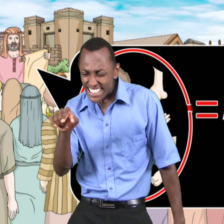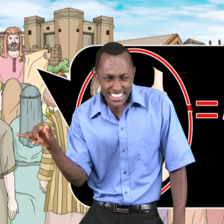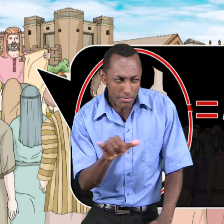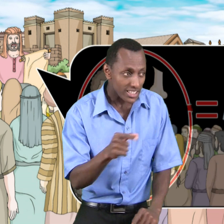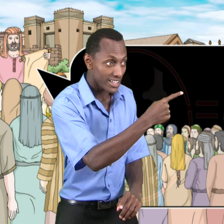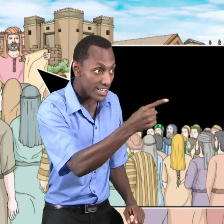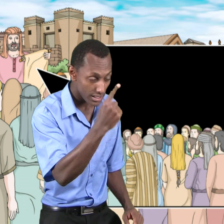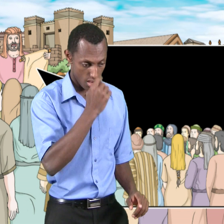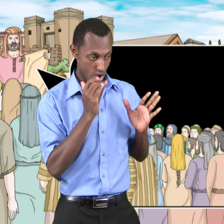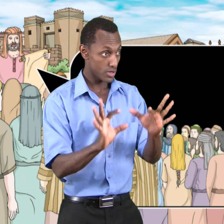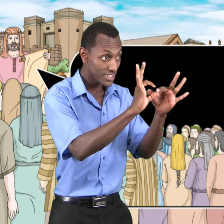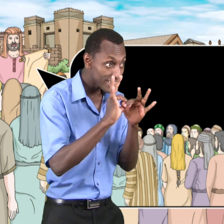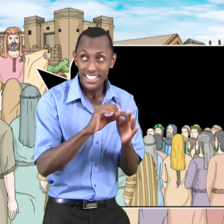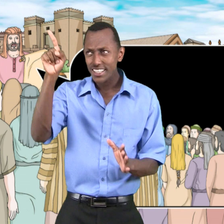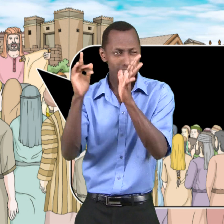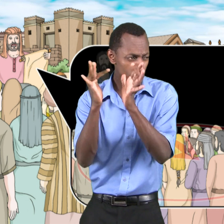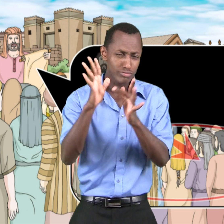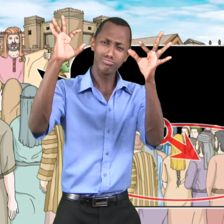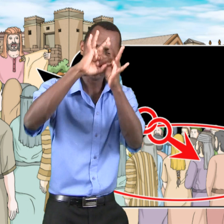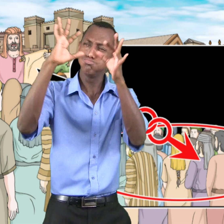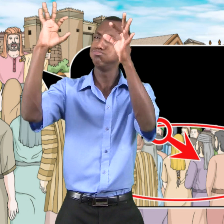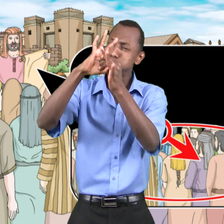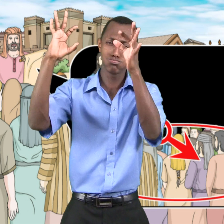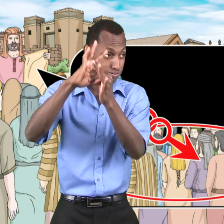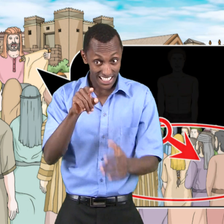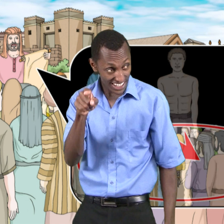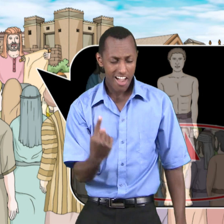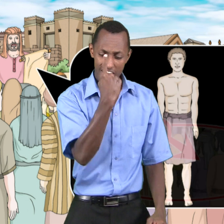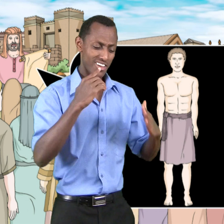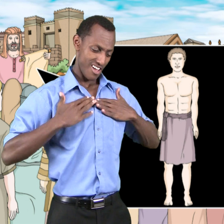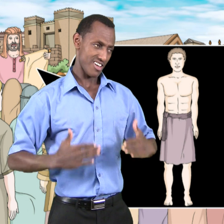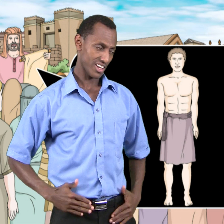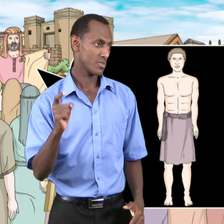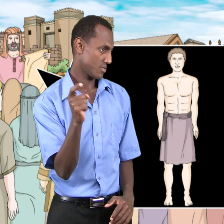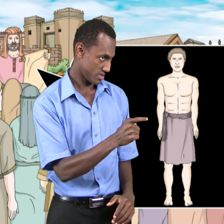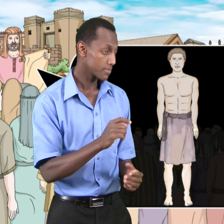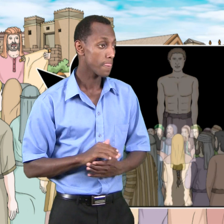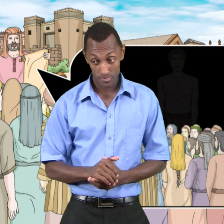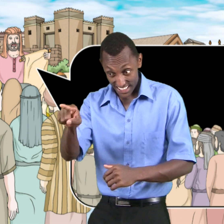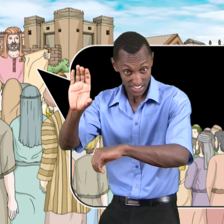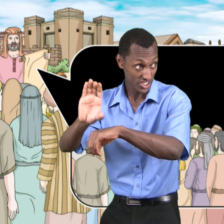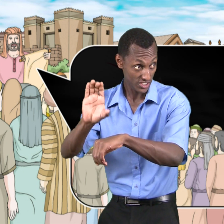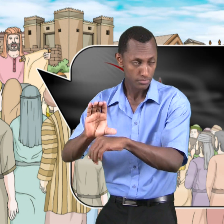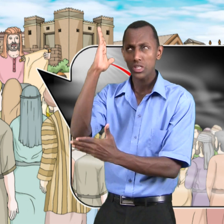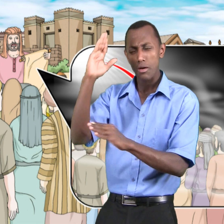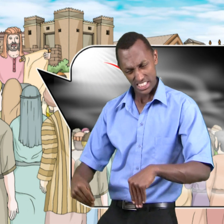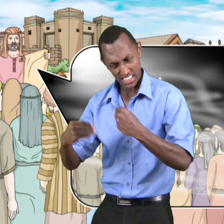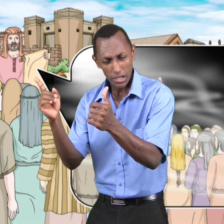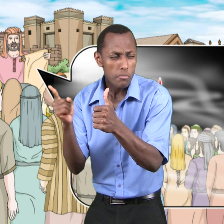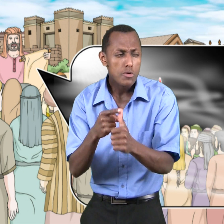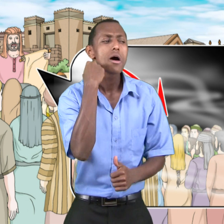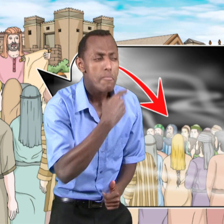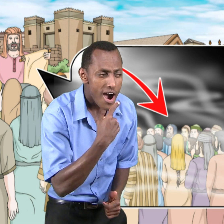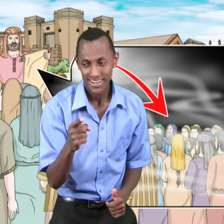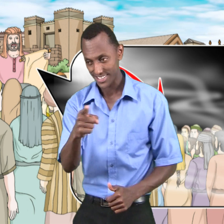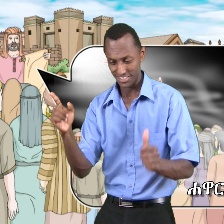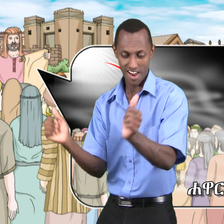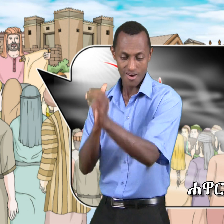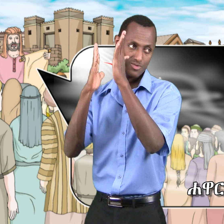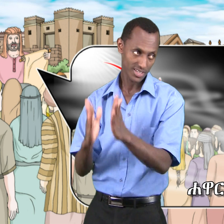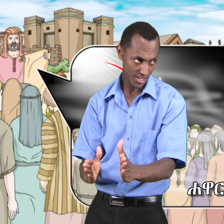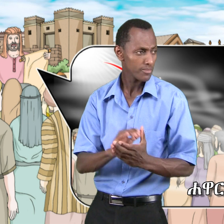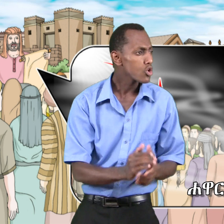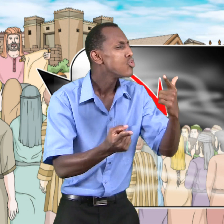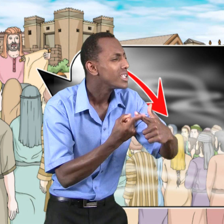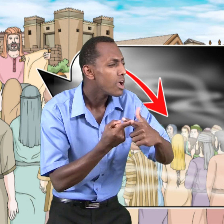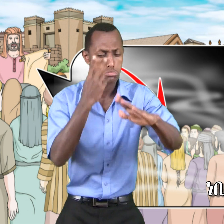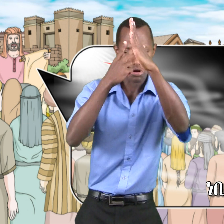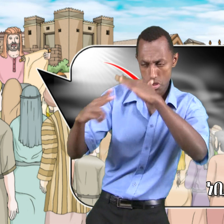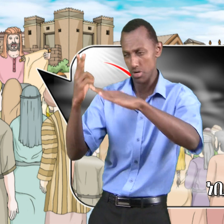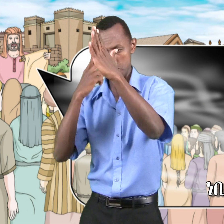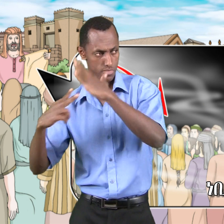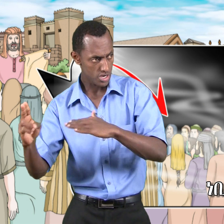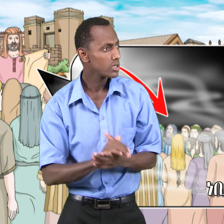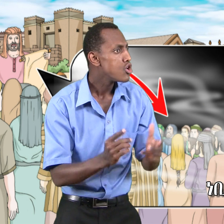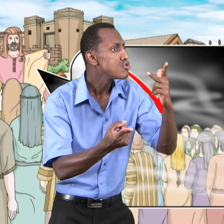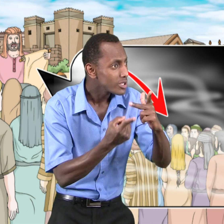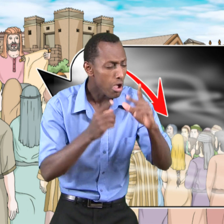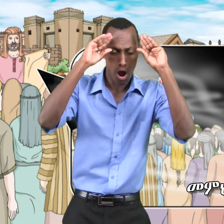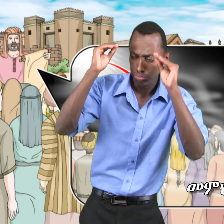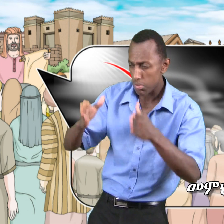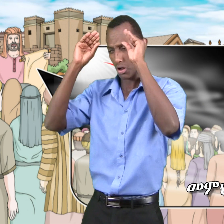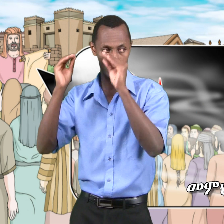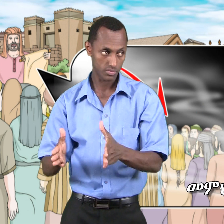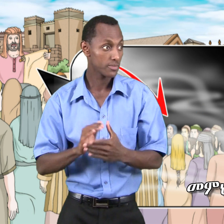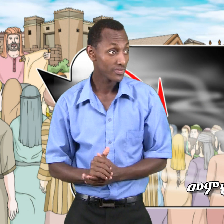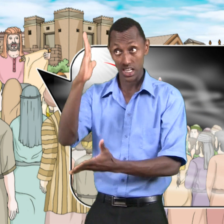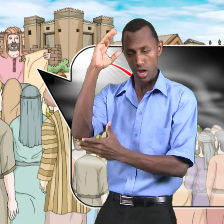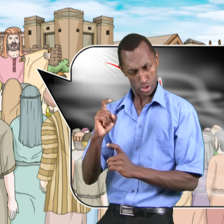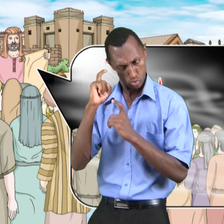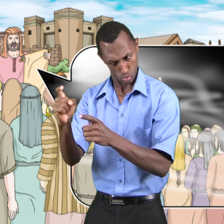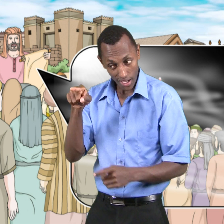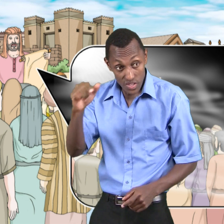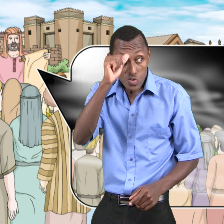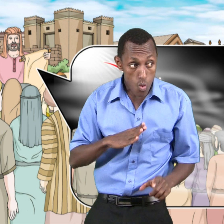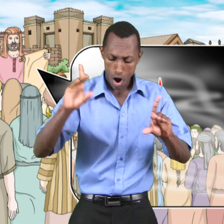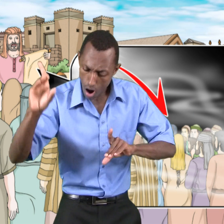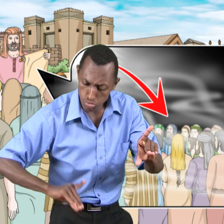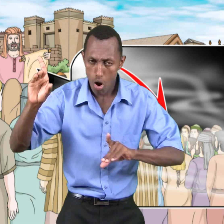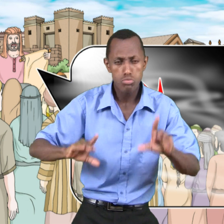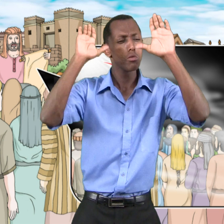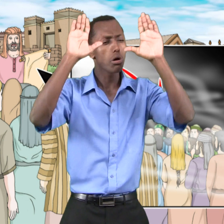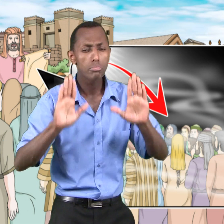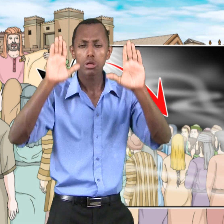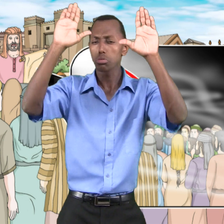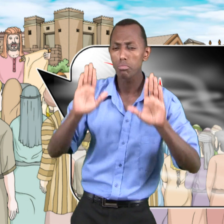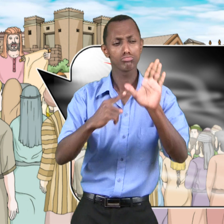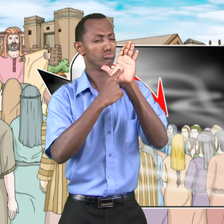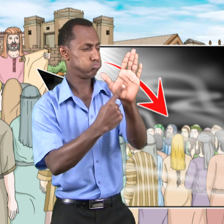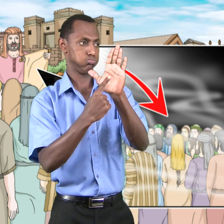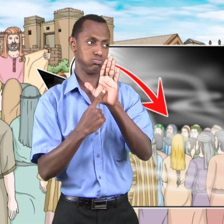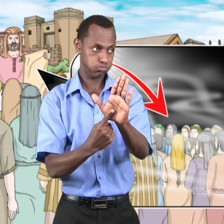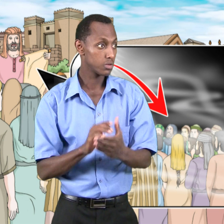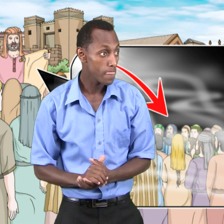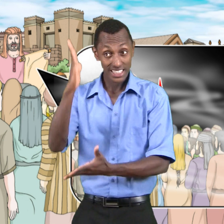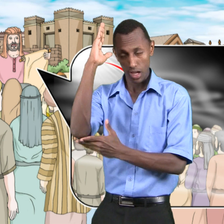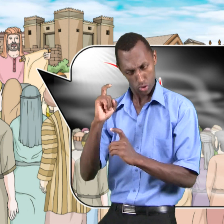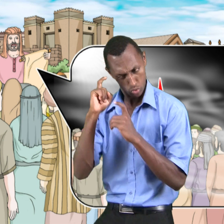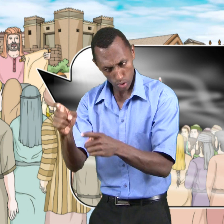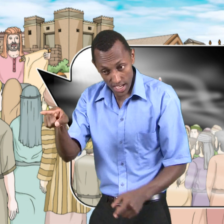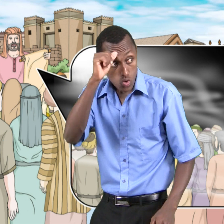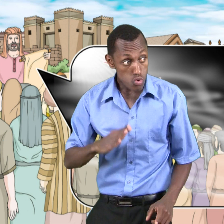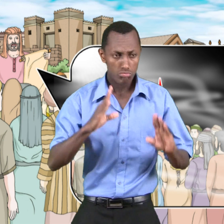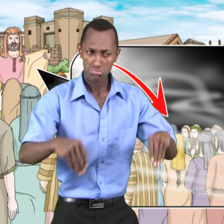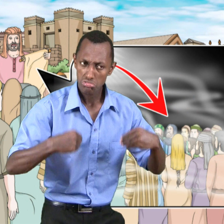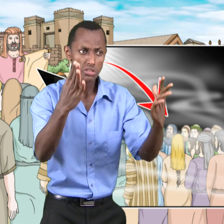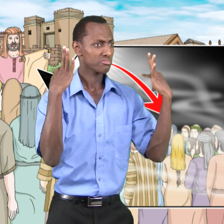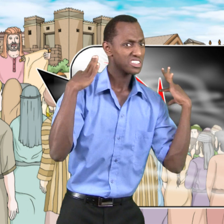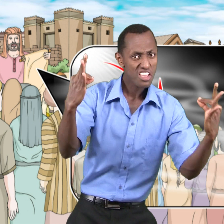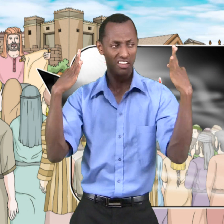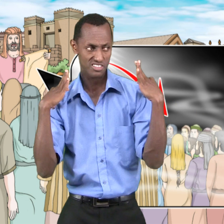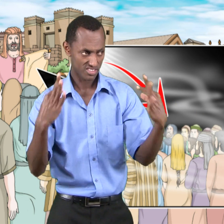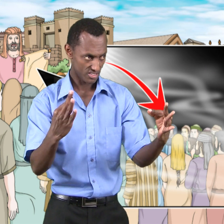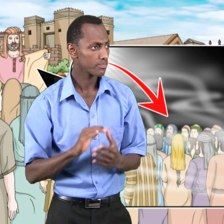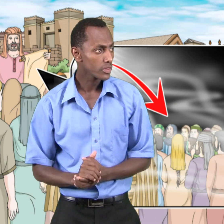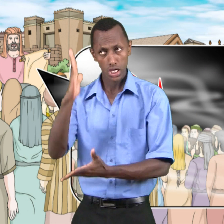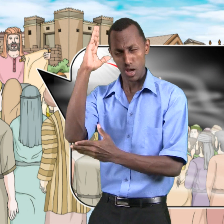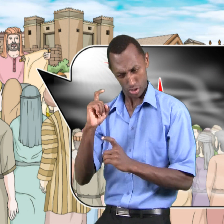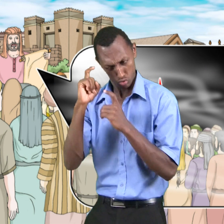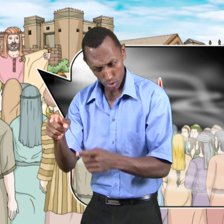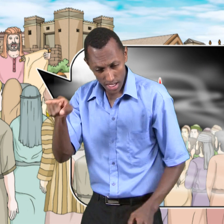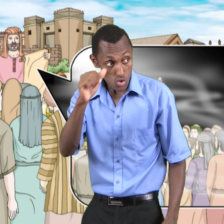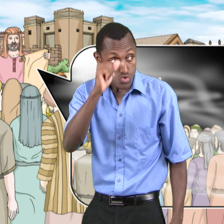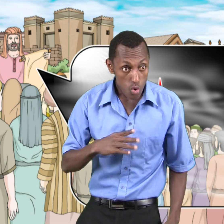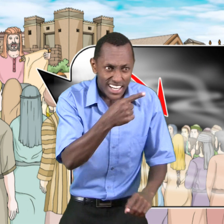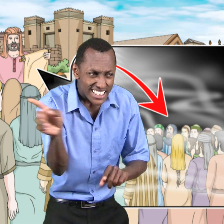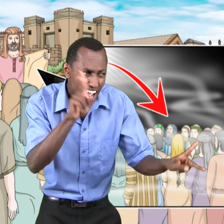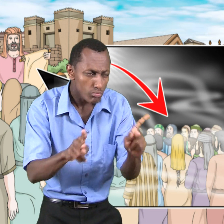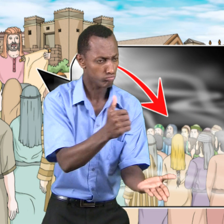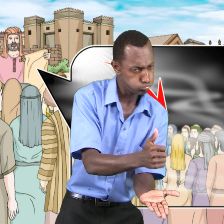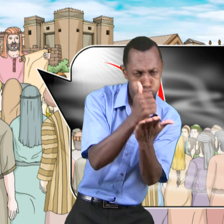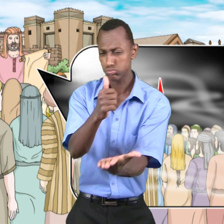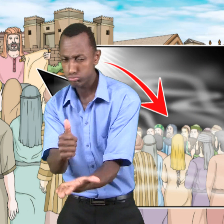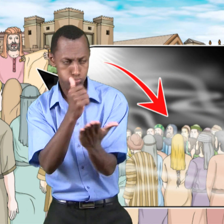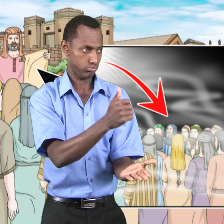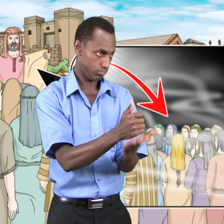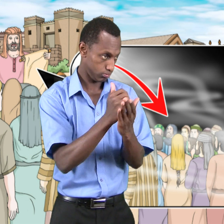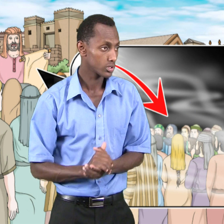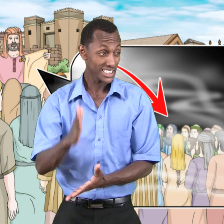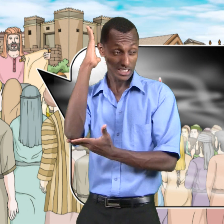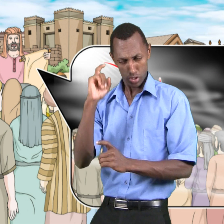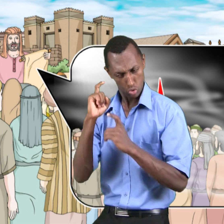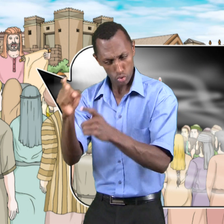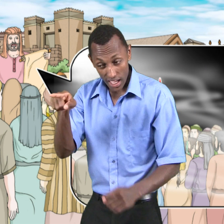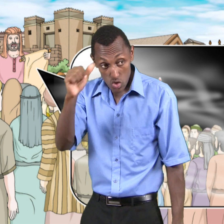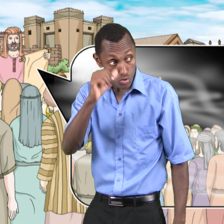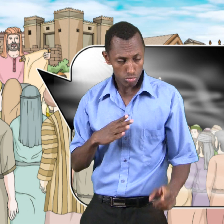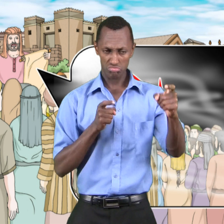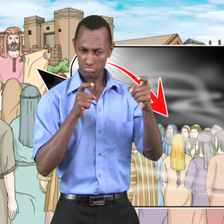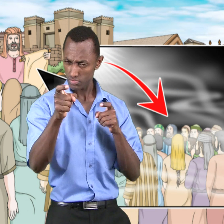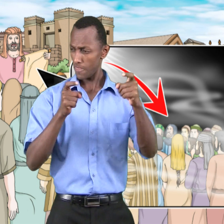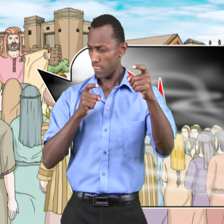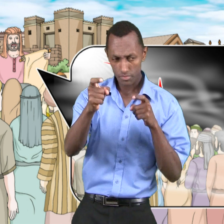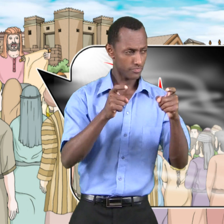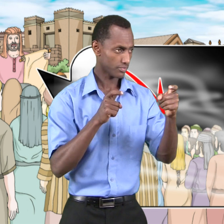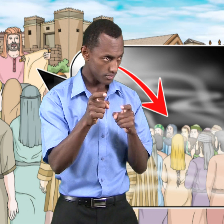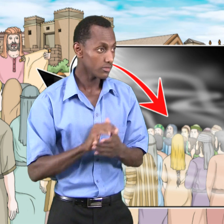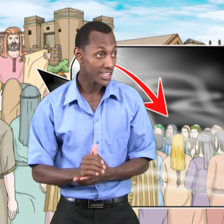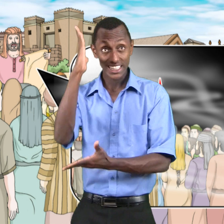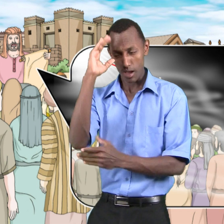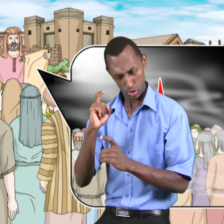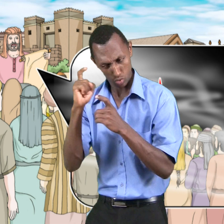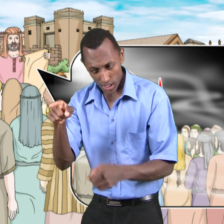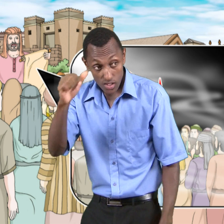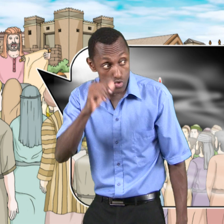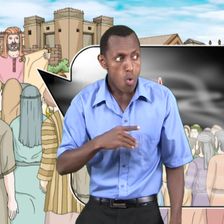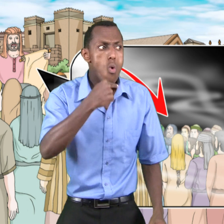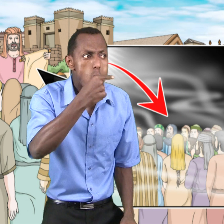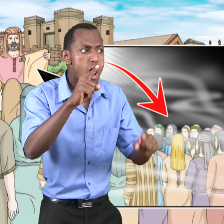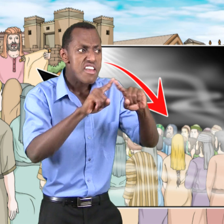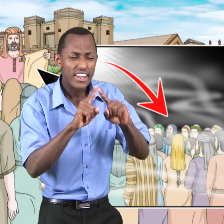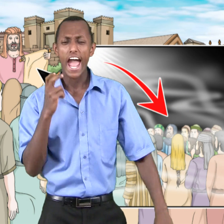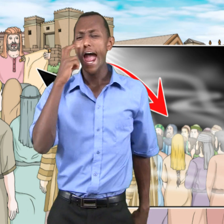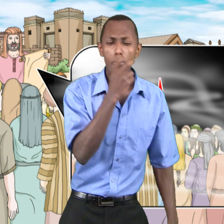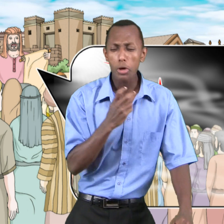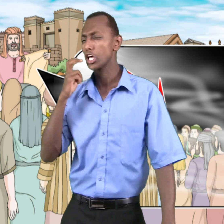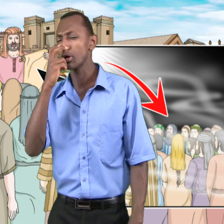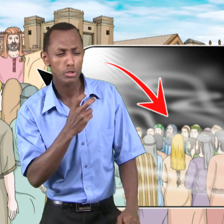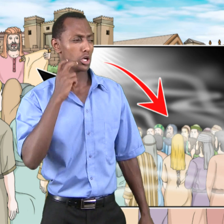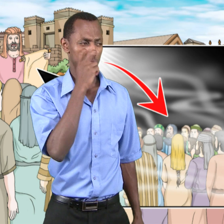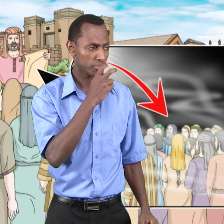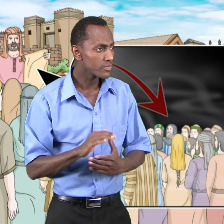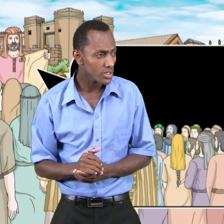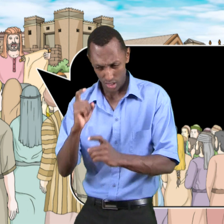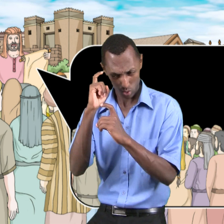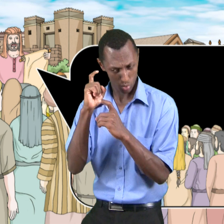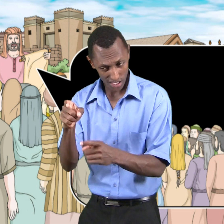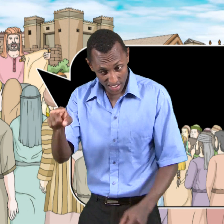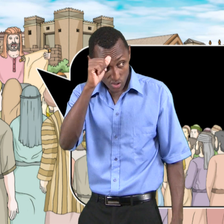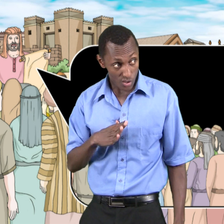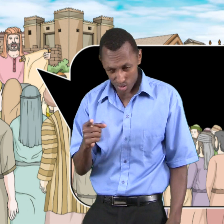And in the church God has appointed first of all apostles, second prophets, third teachers, then workers of miracles, and those with gifts of healing, helping, administration, and various tongues.